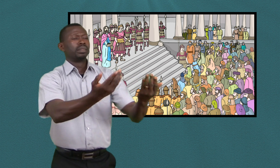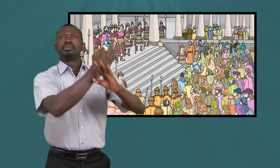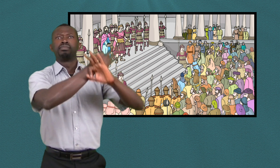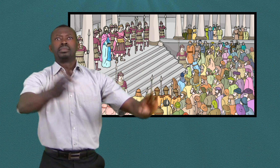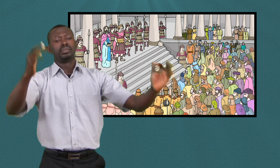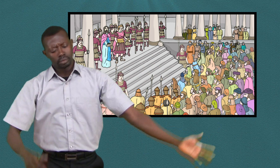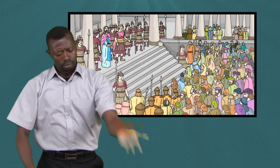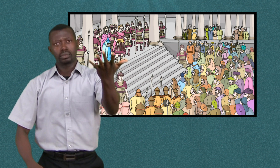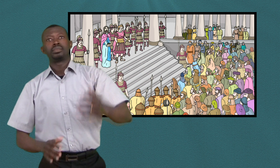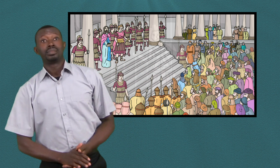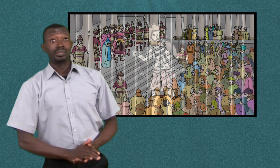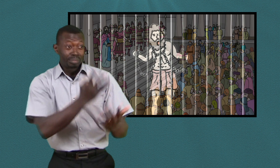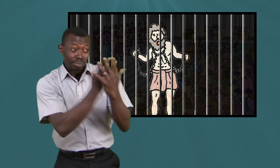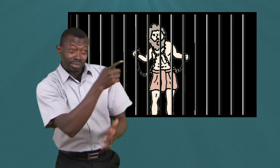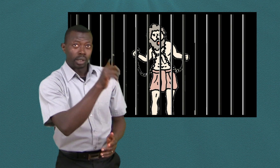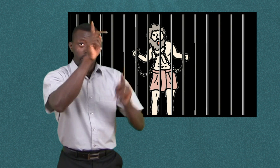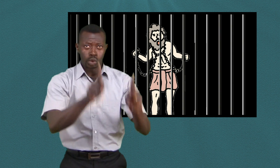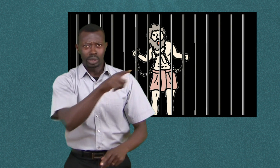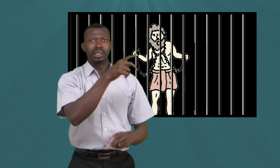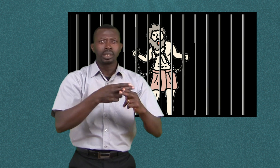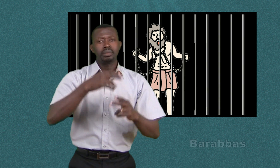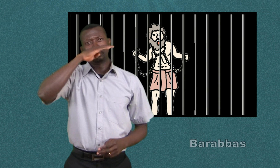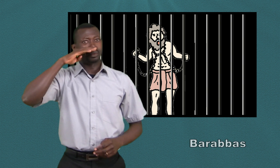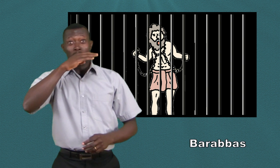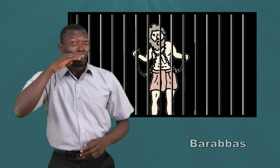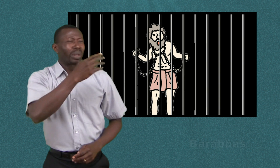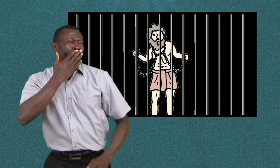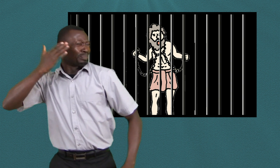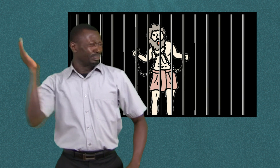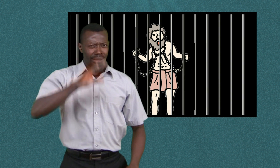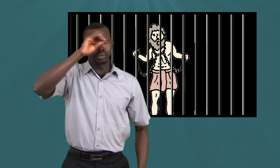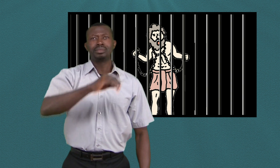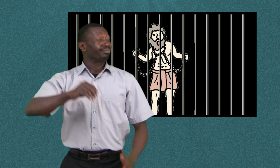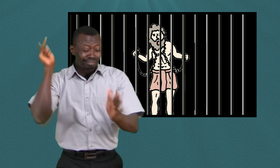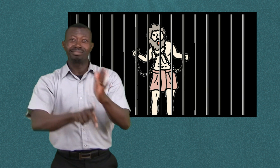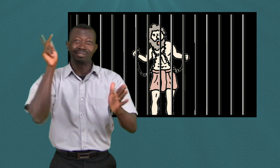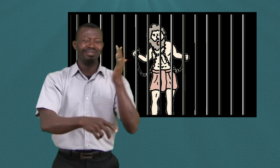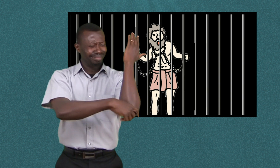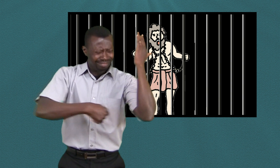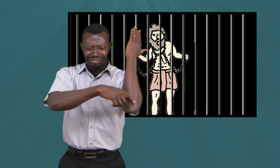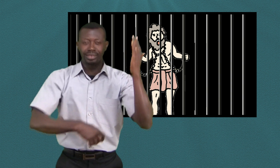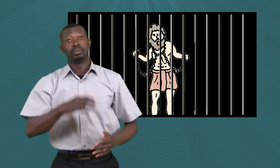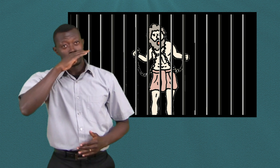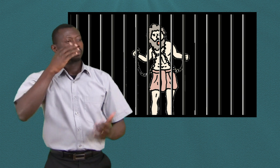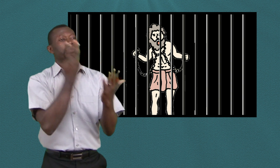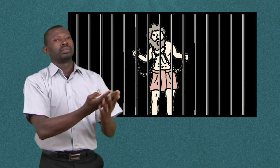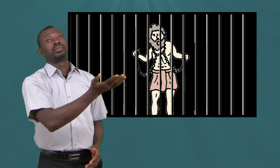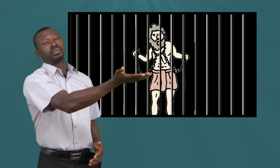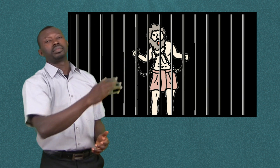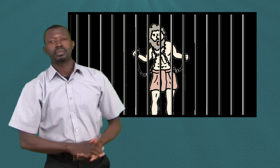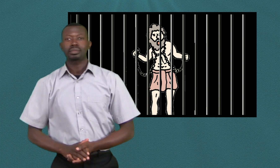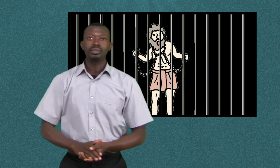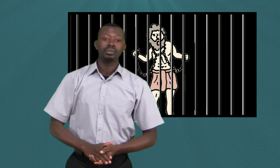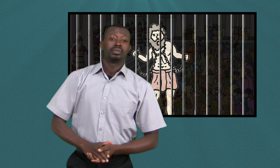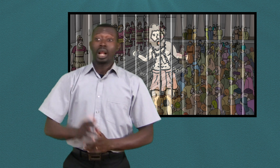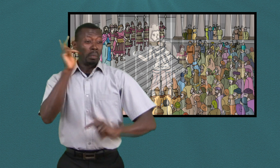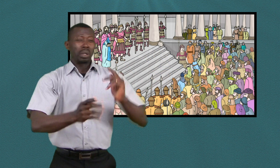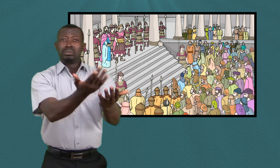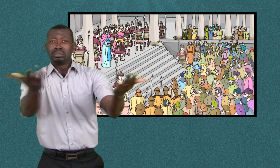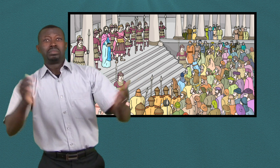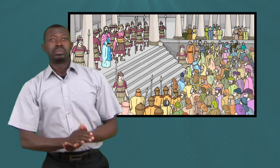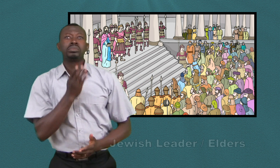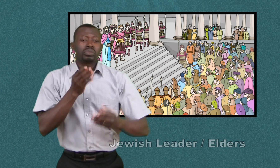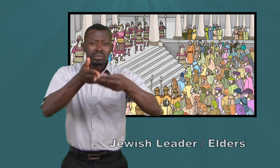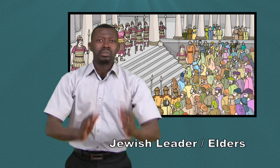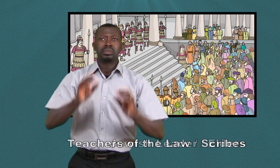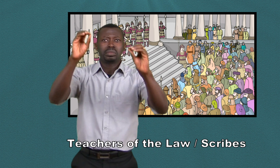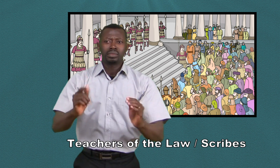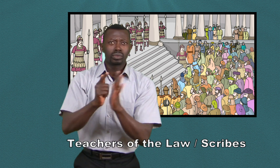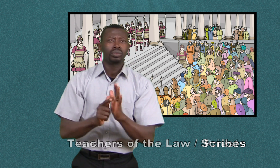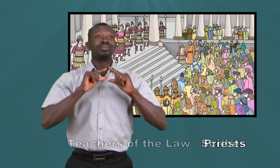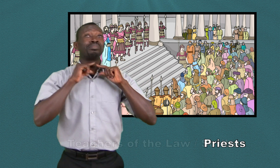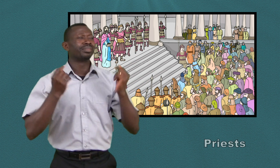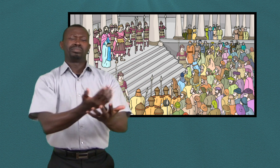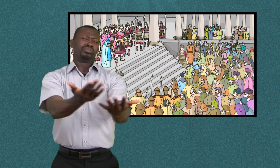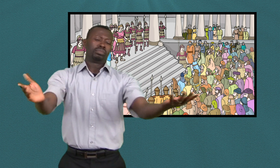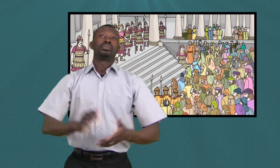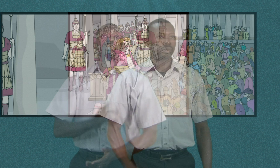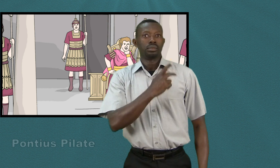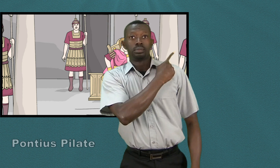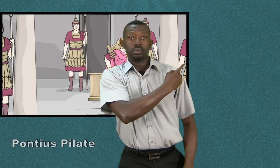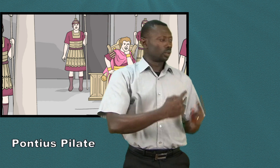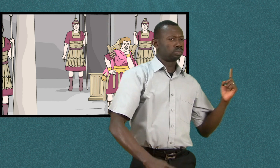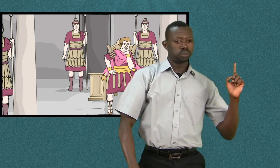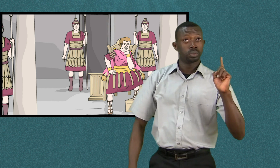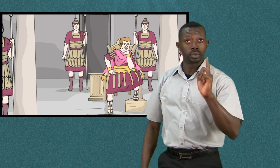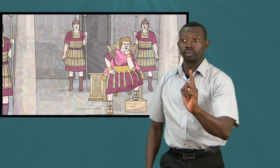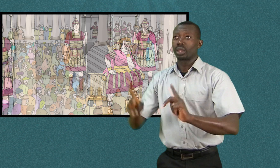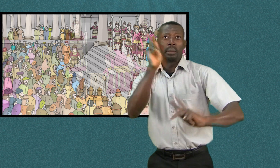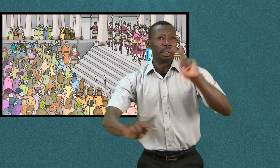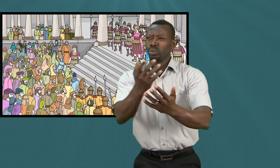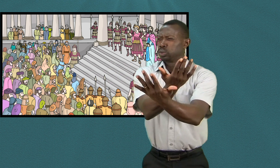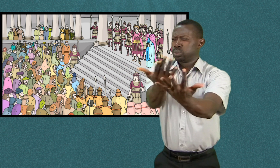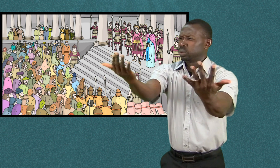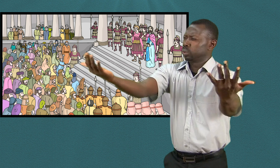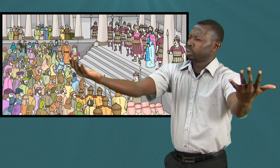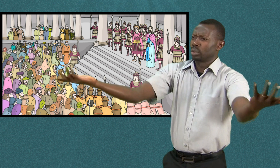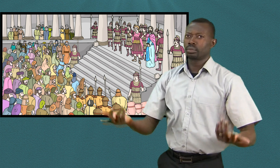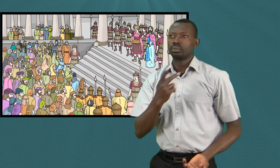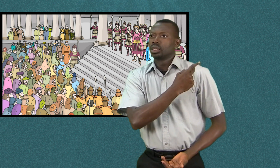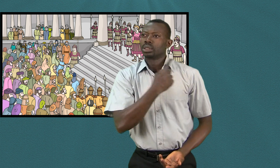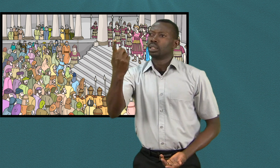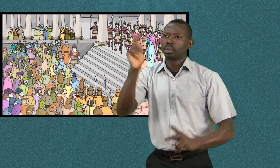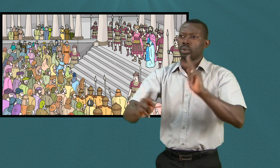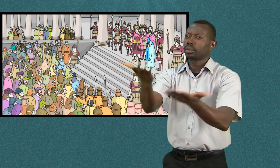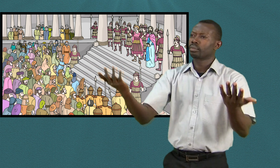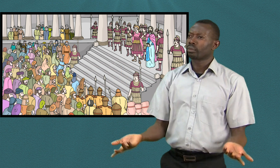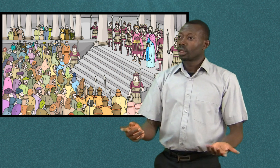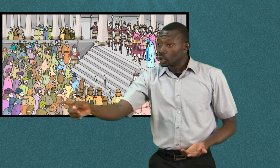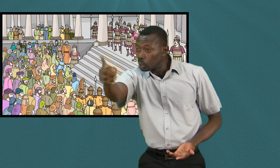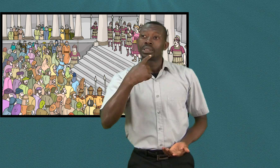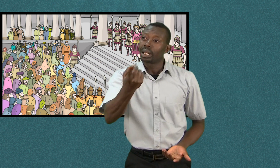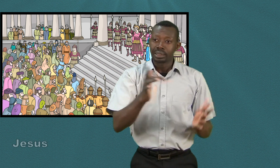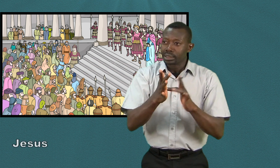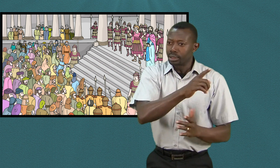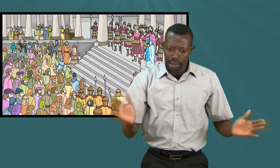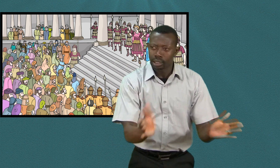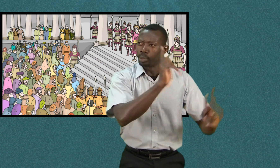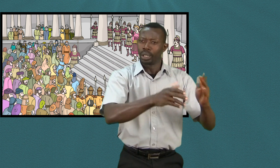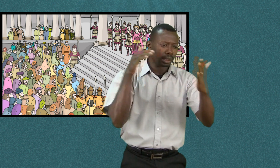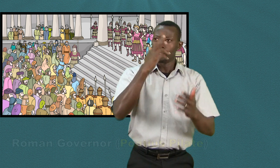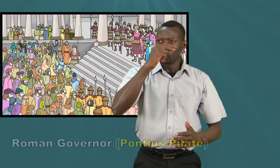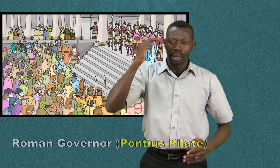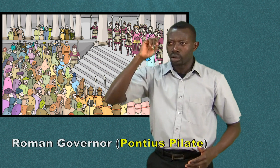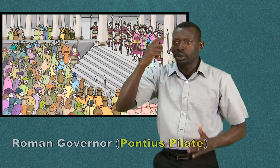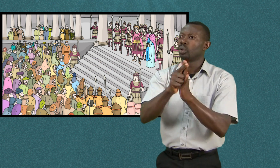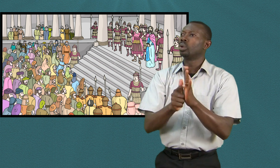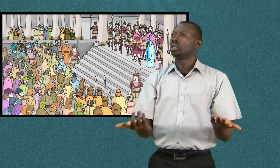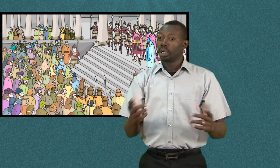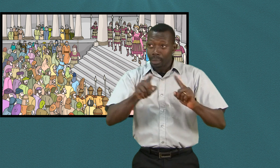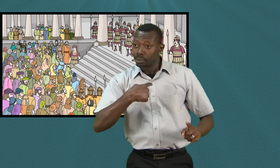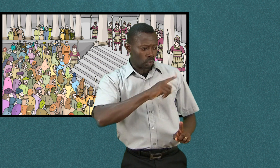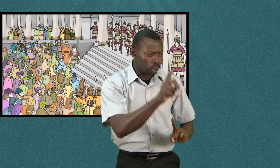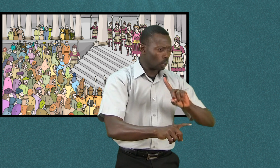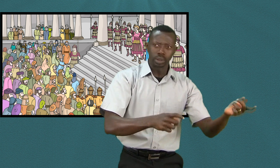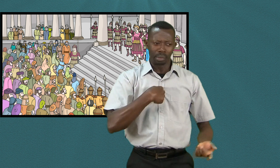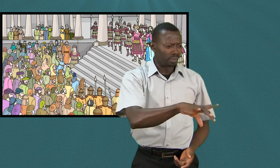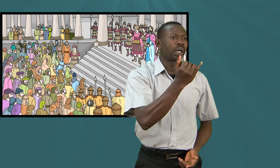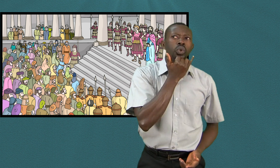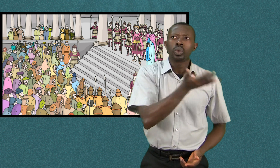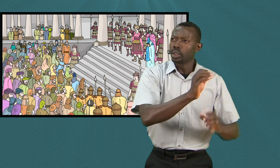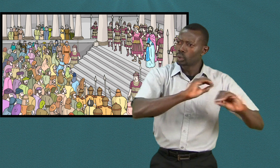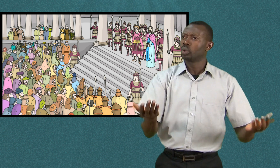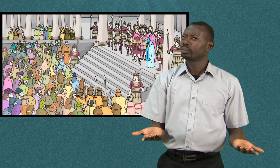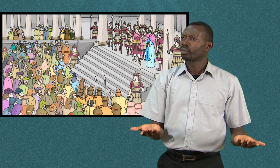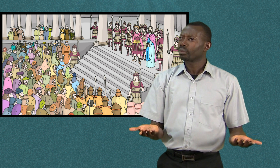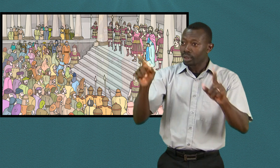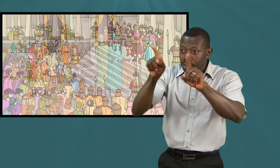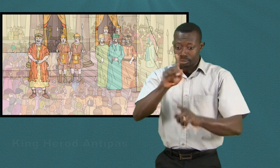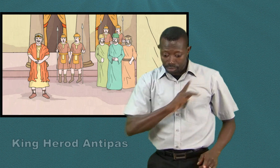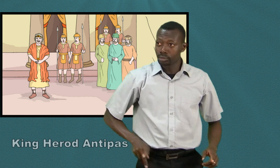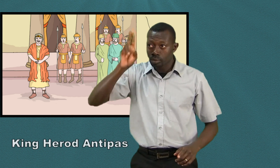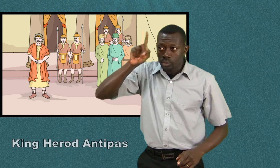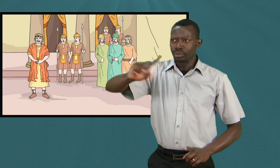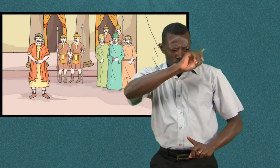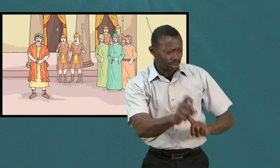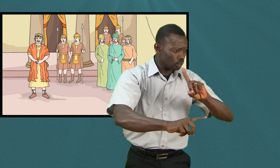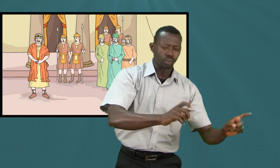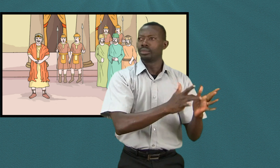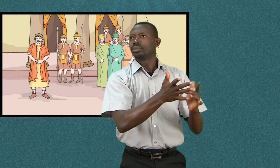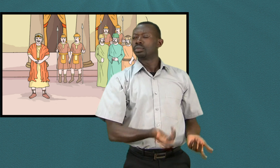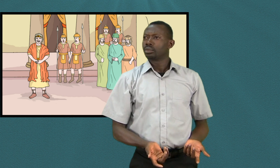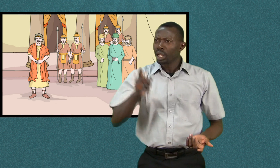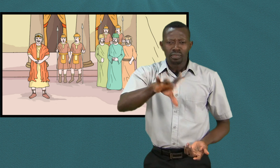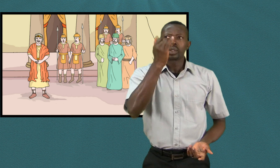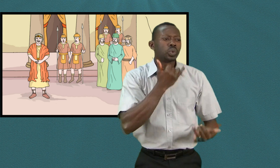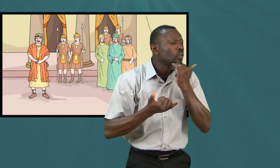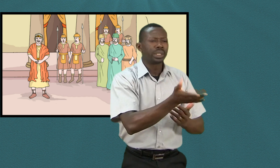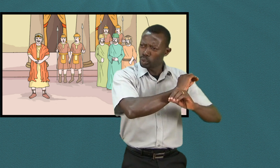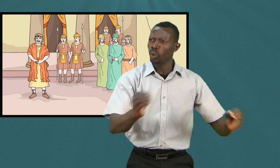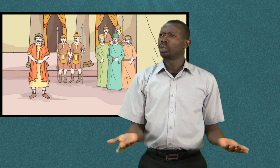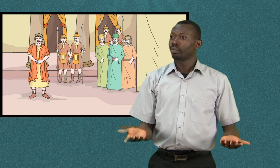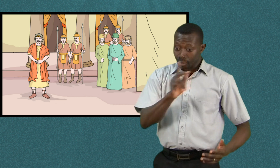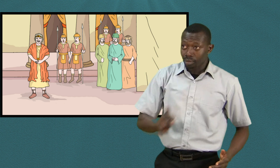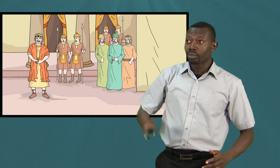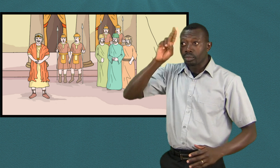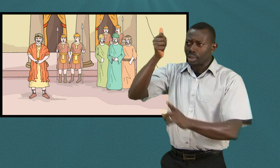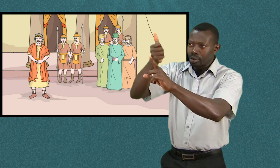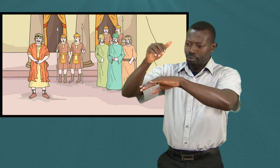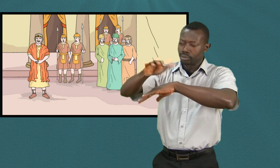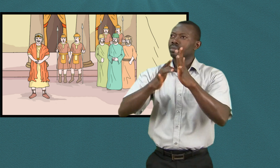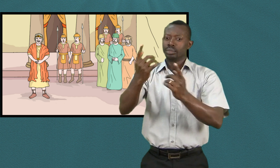At that time they were holding a notorious prisoner named Barabbas. So when the crowd had assembled, Pilate asked them, “Which one do you want me to release to you: Barabbas, or Jesus who is called Christ?”